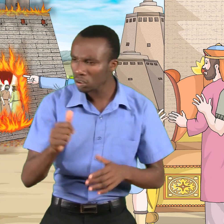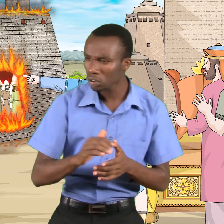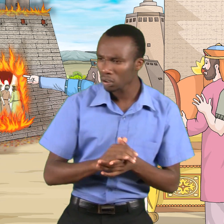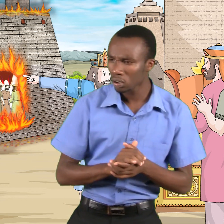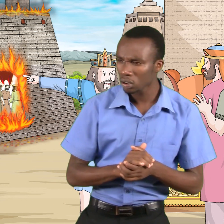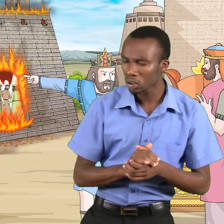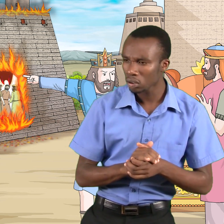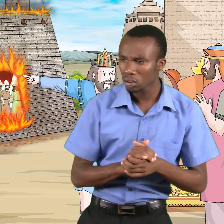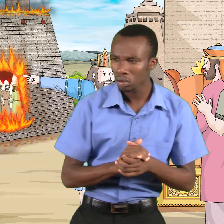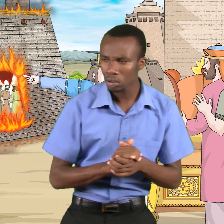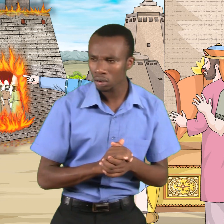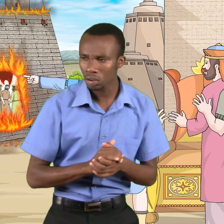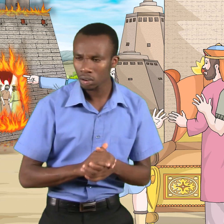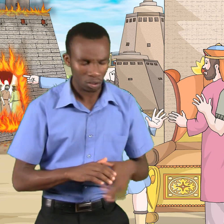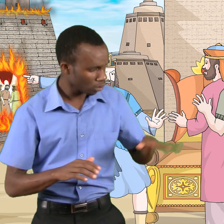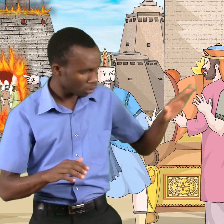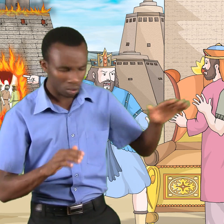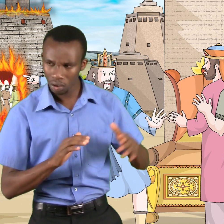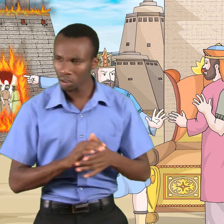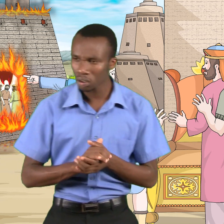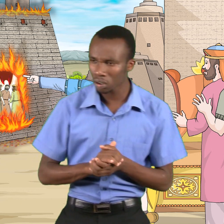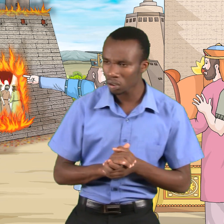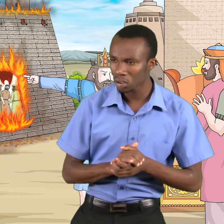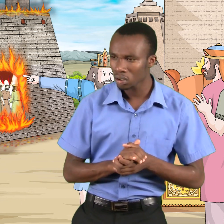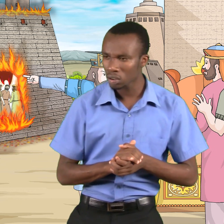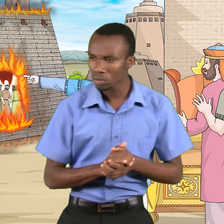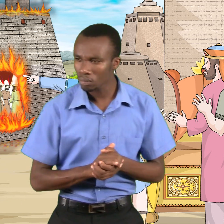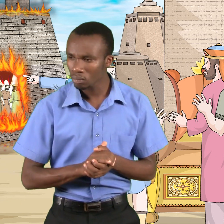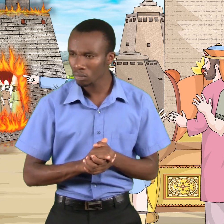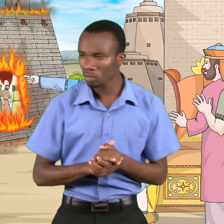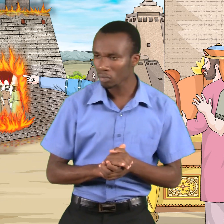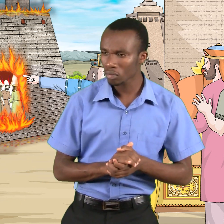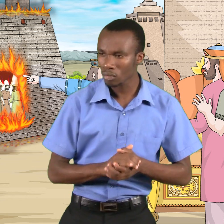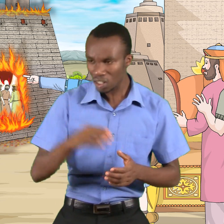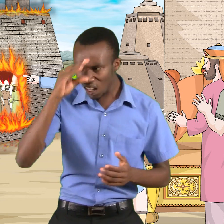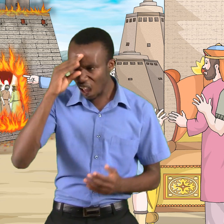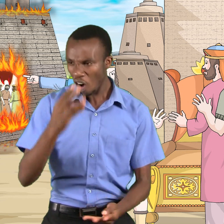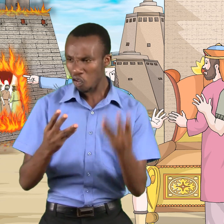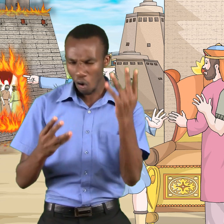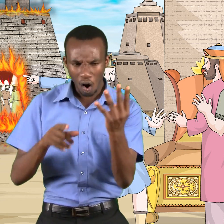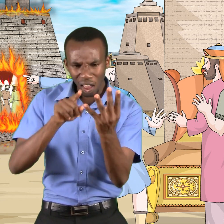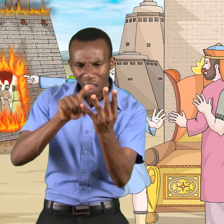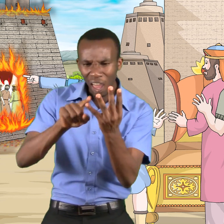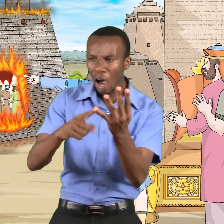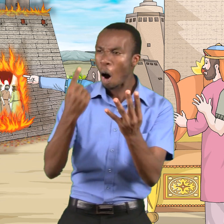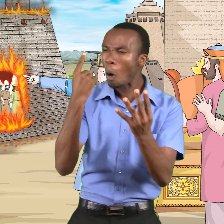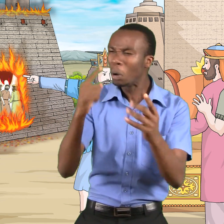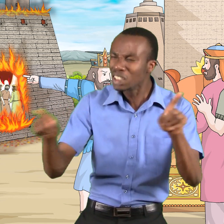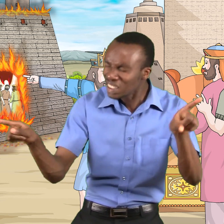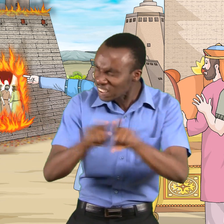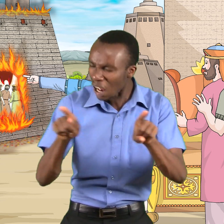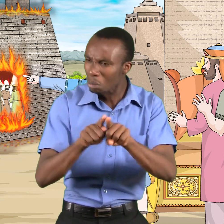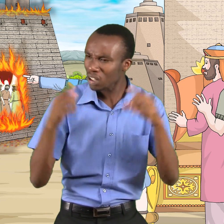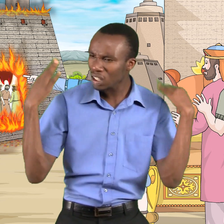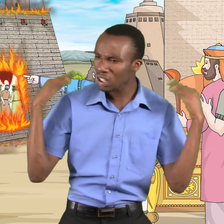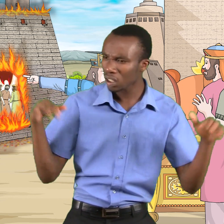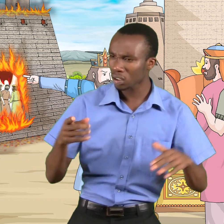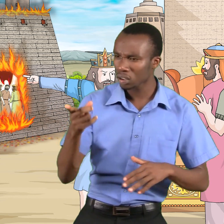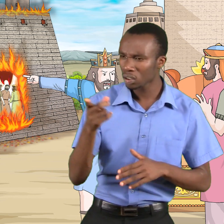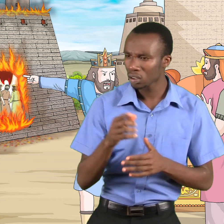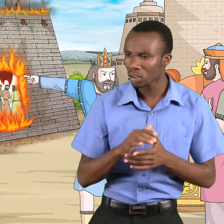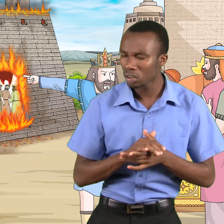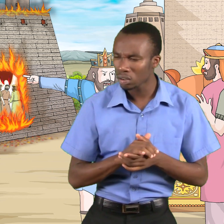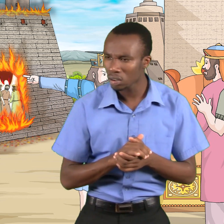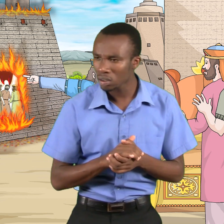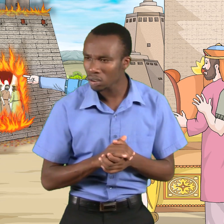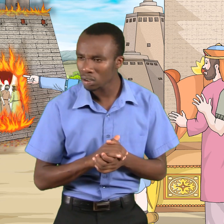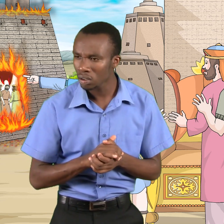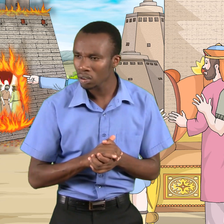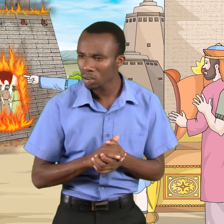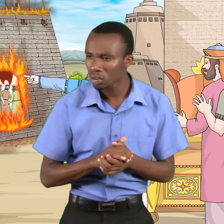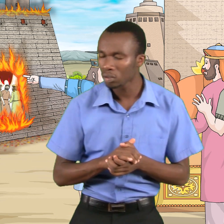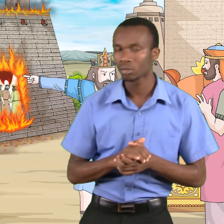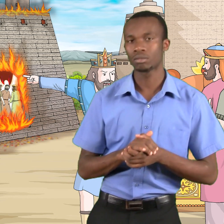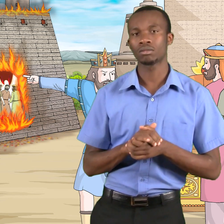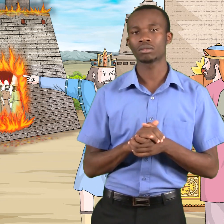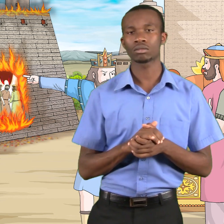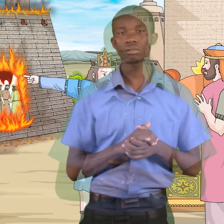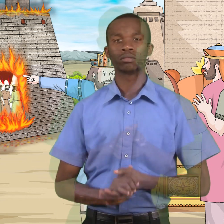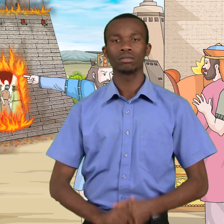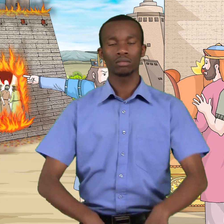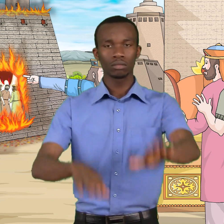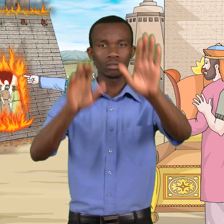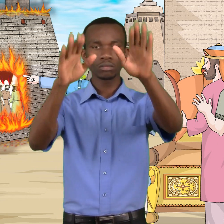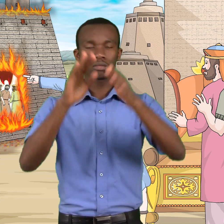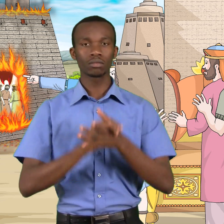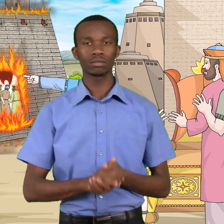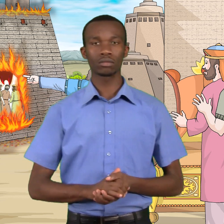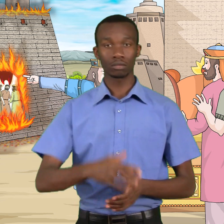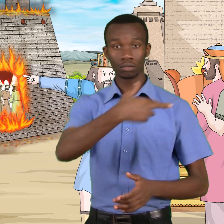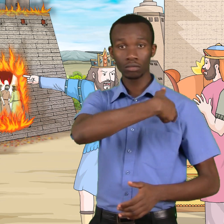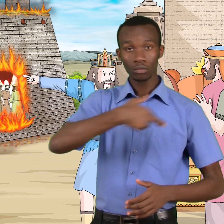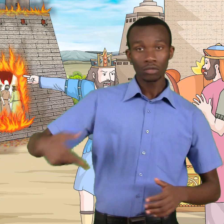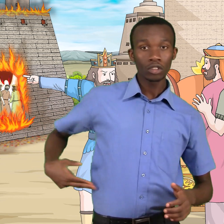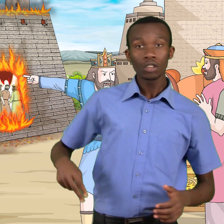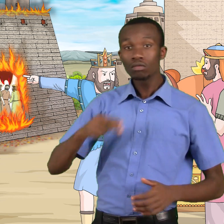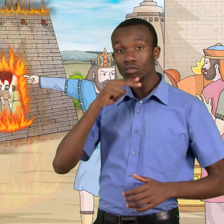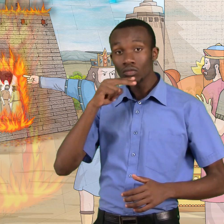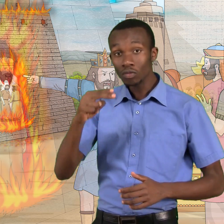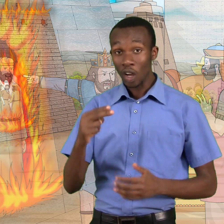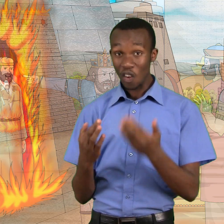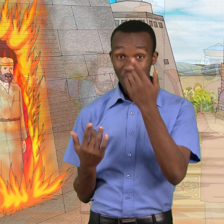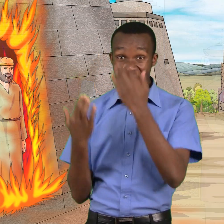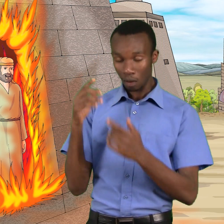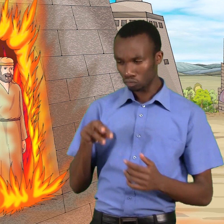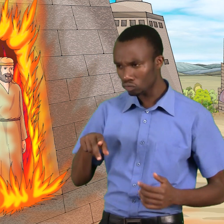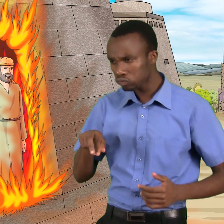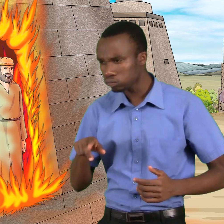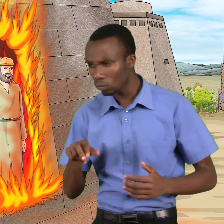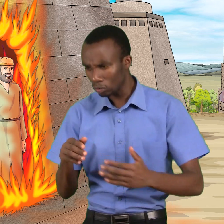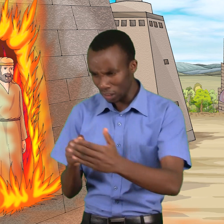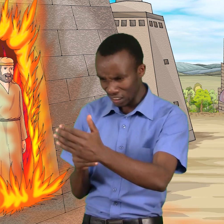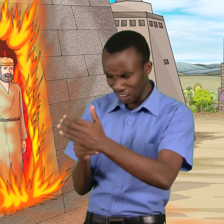“Certainly, O king,” they replied. “Look!” he exclaimed.